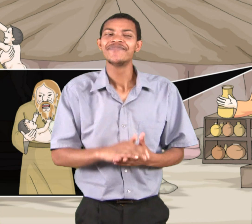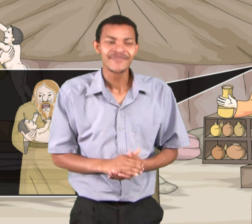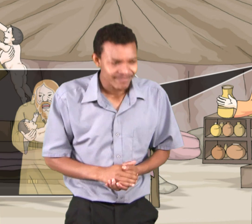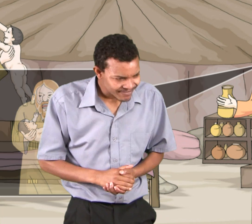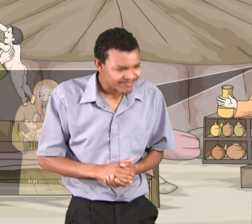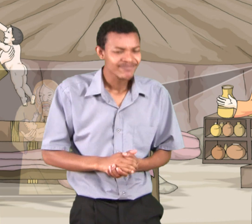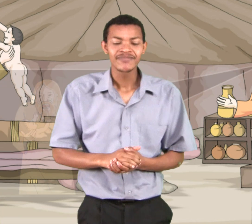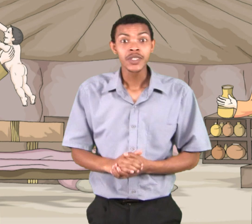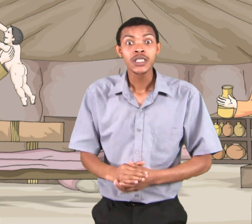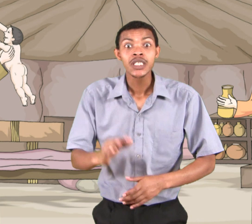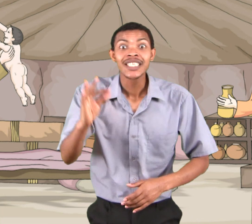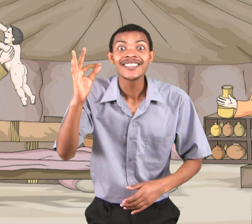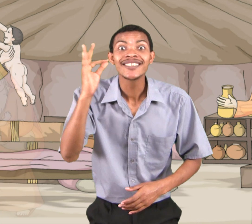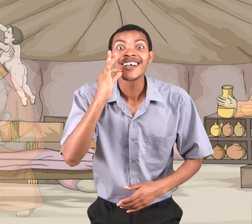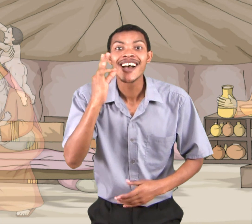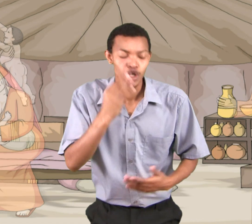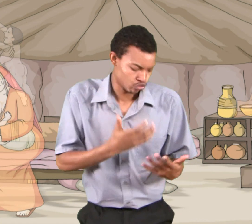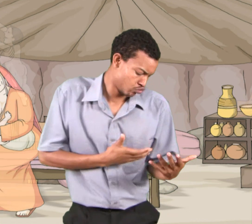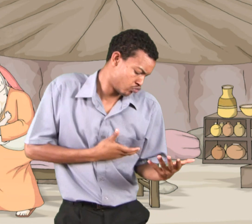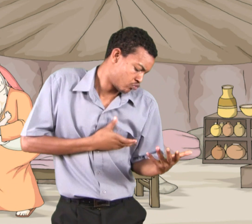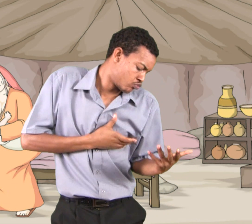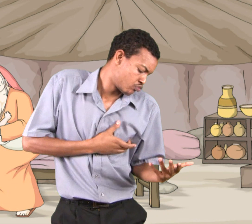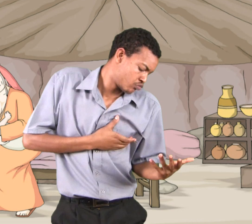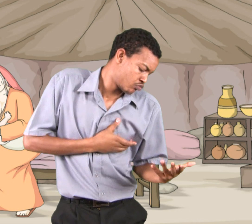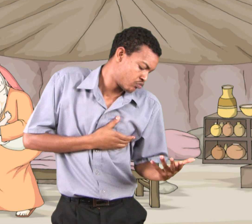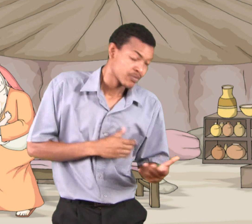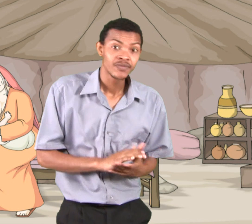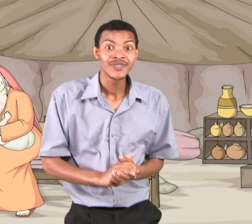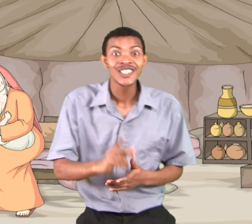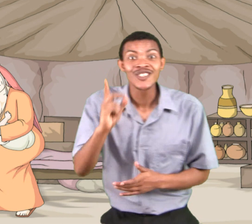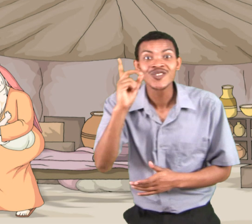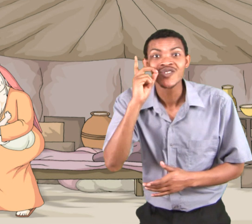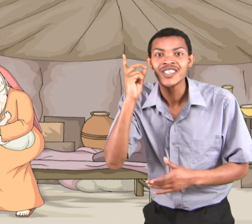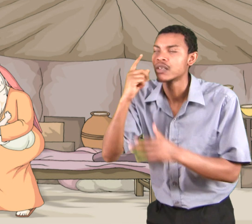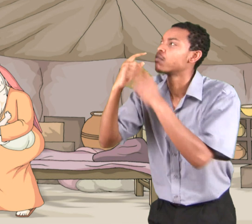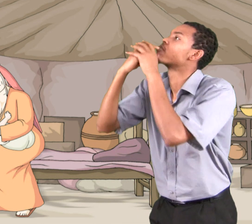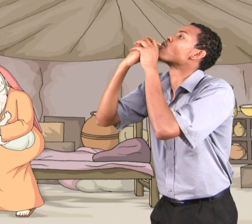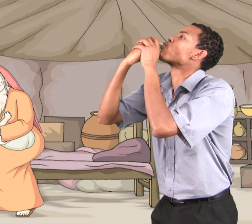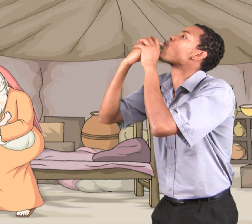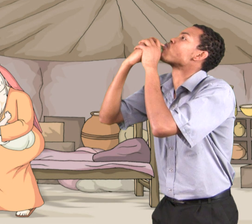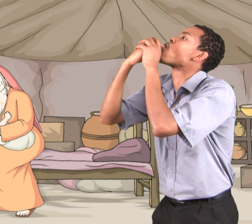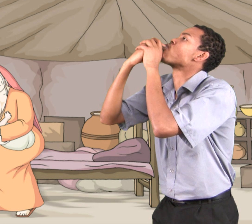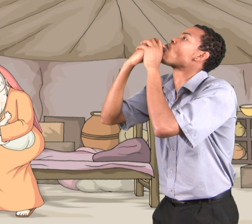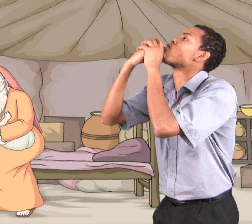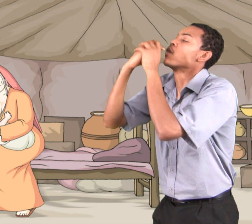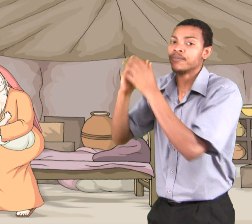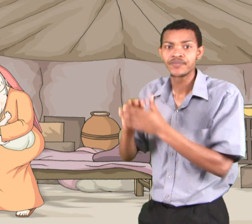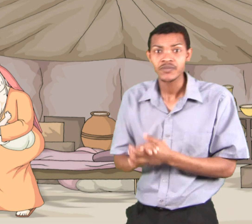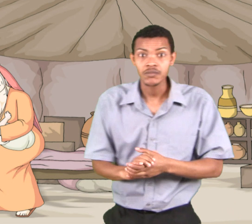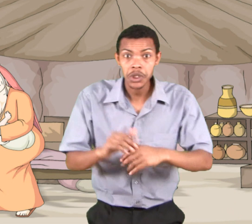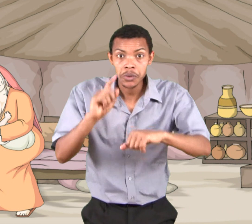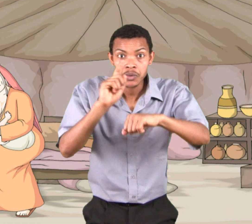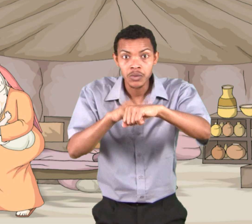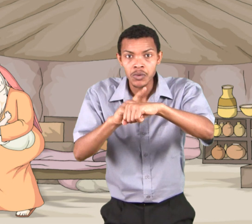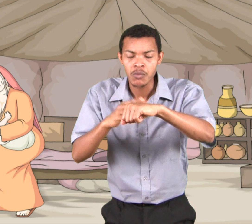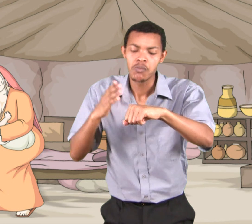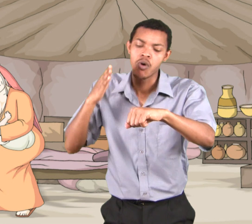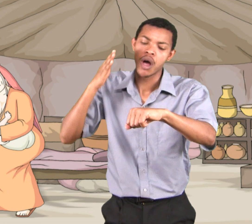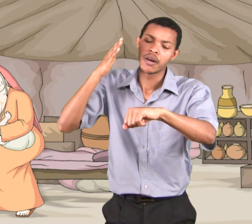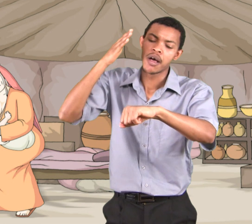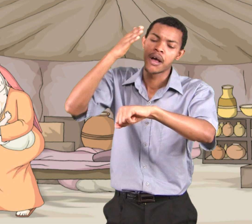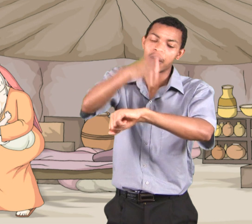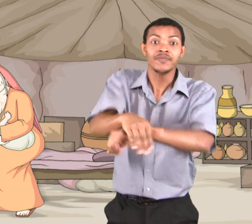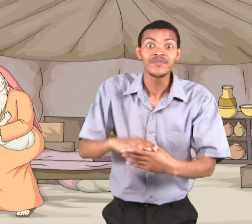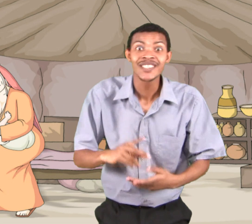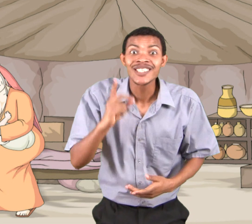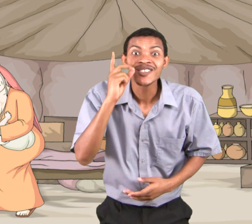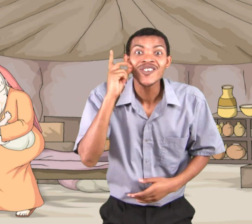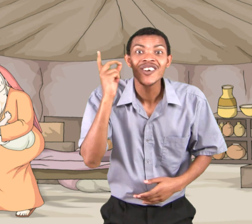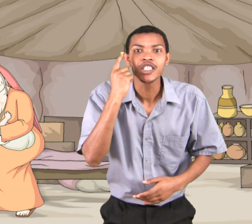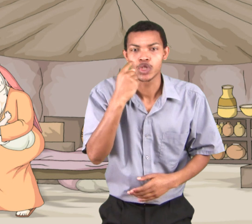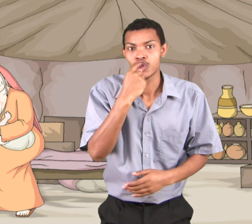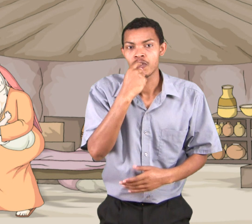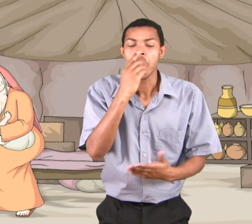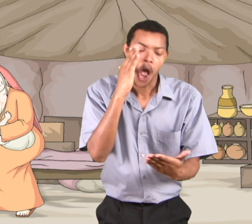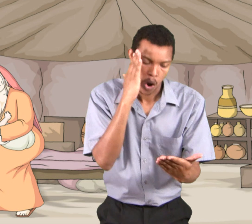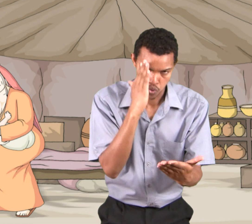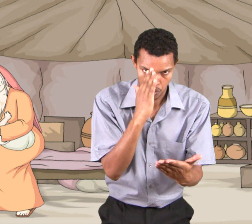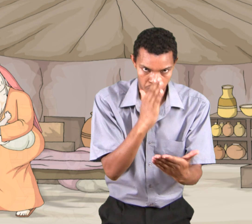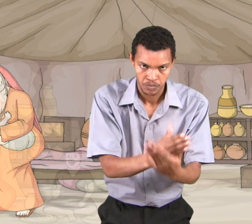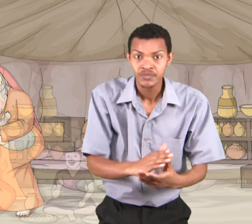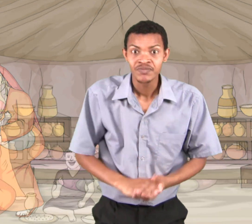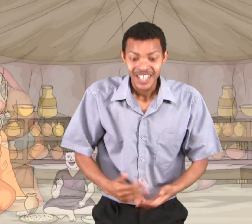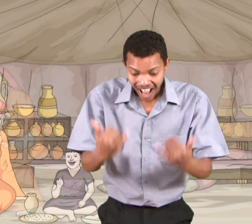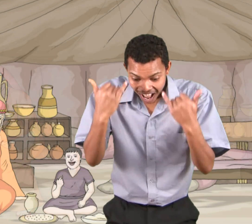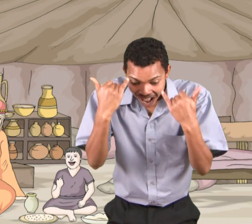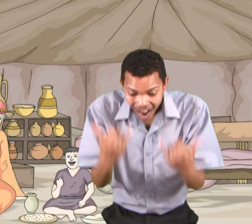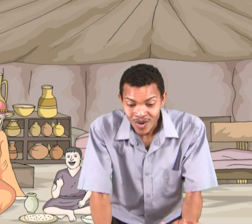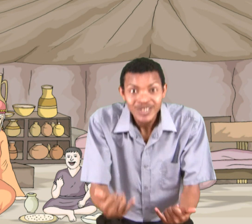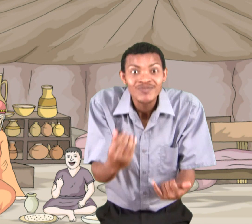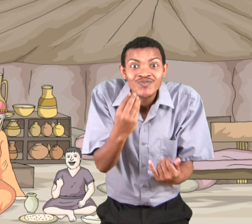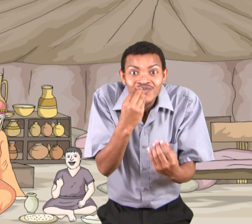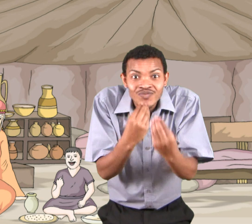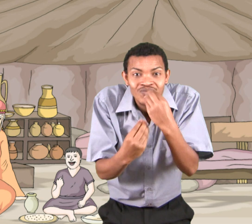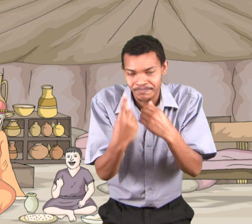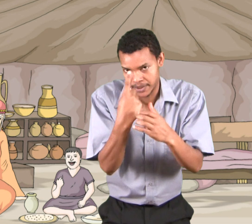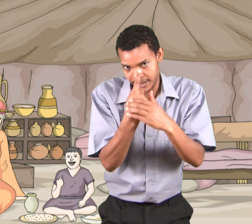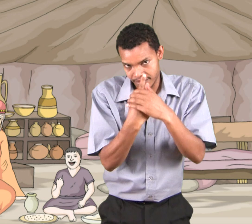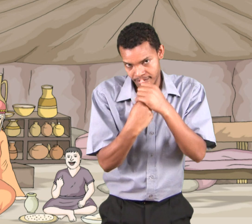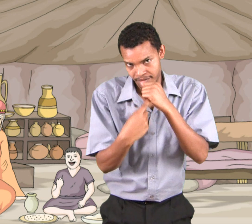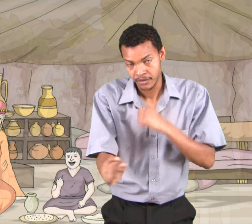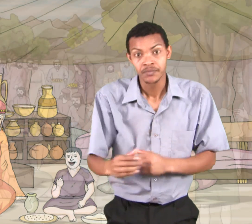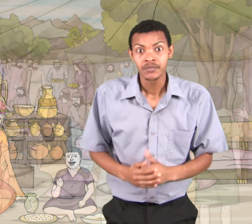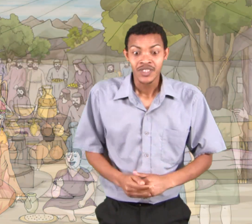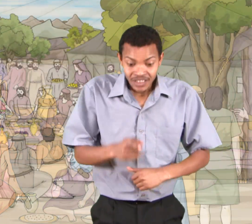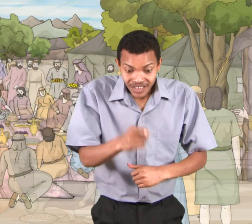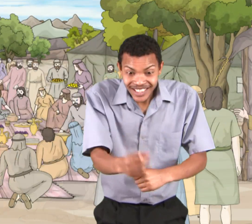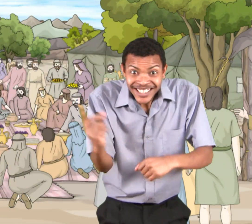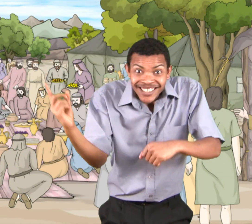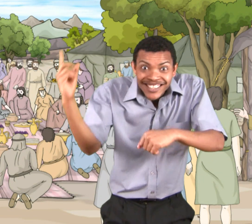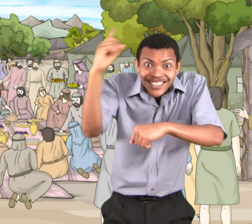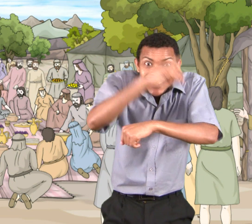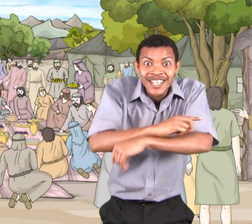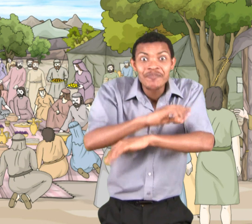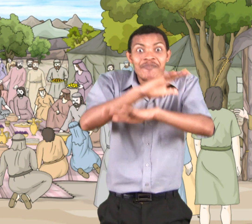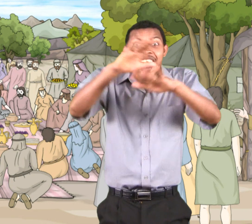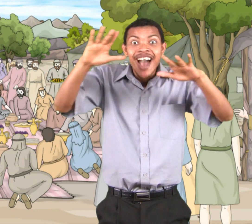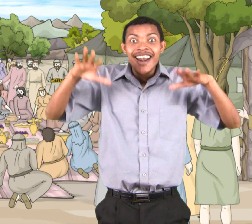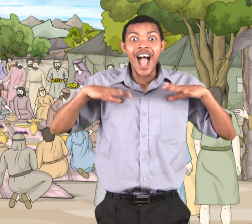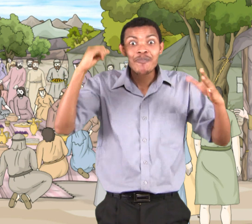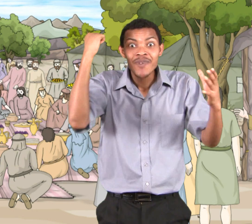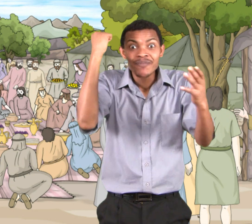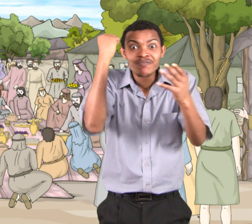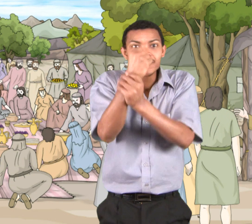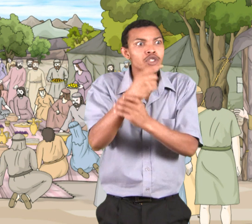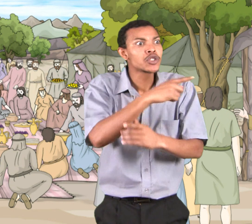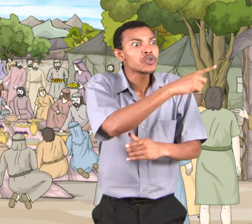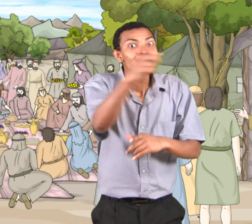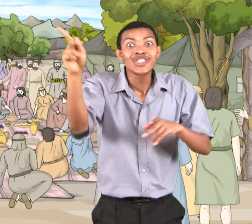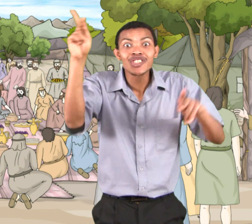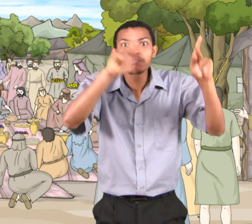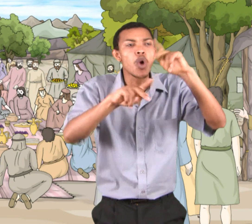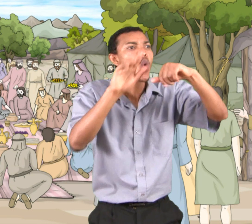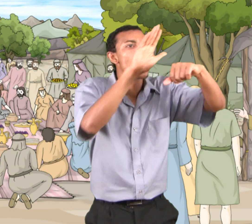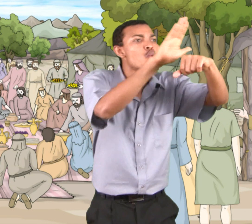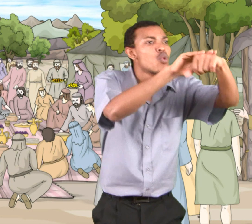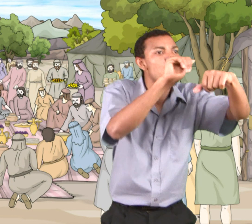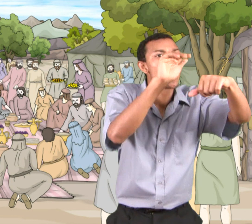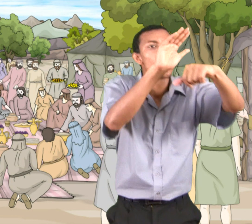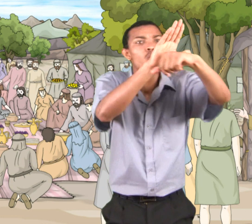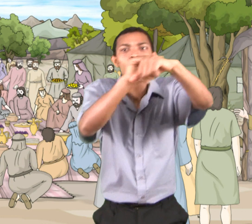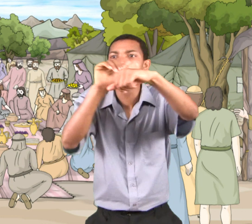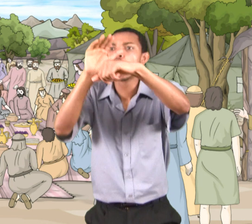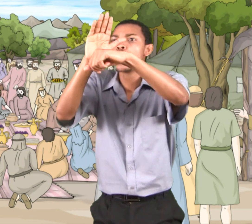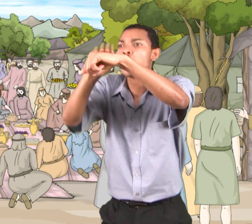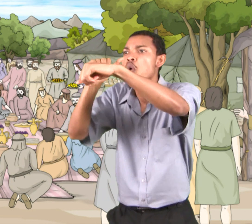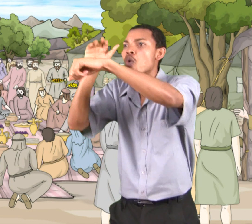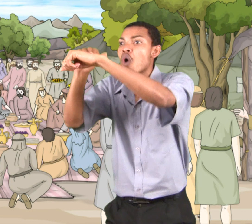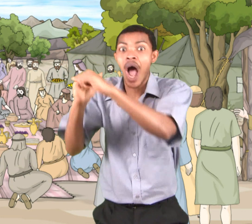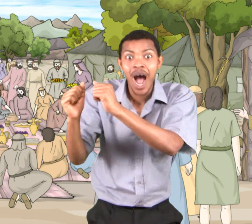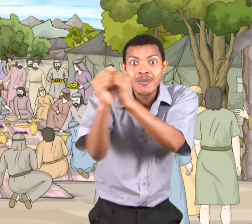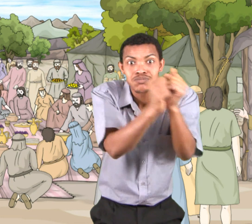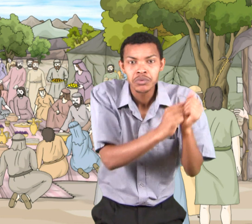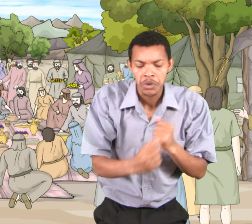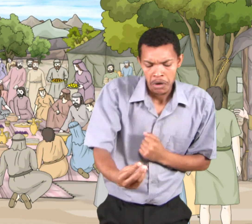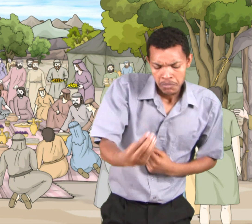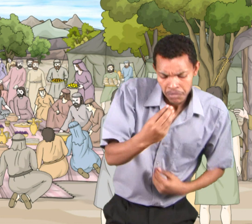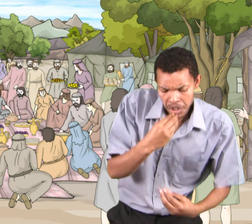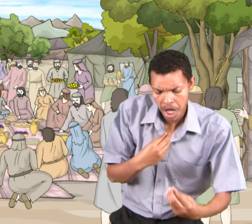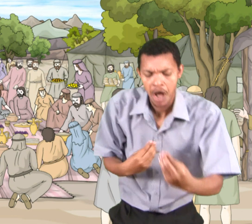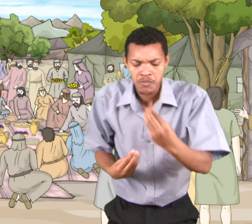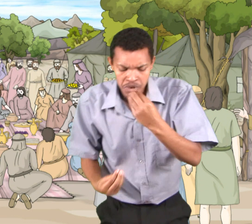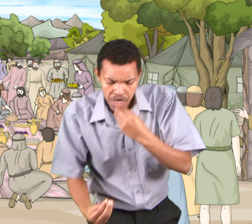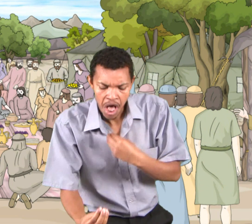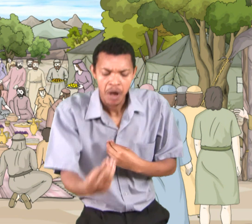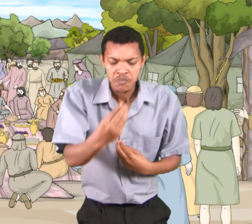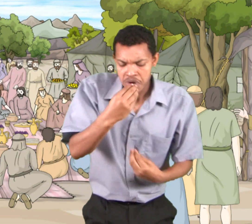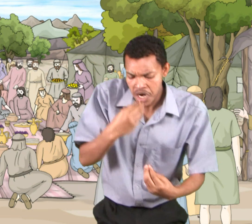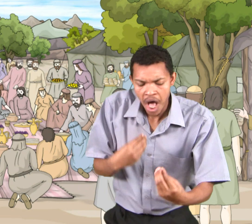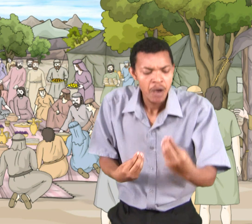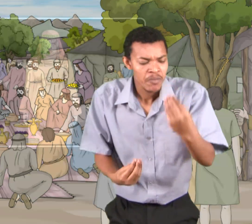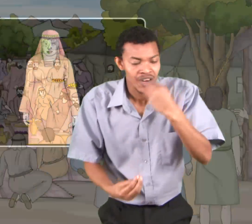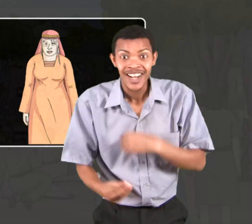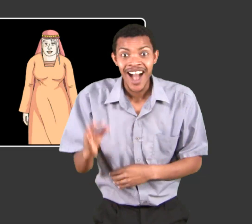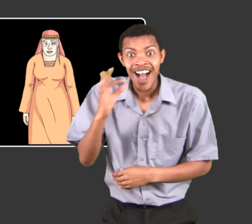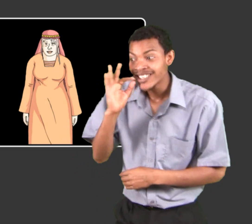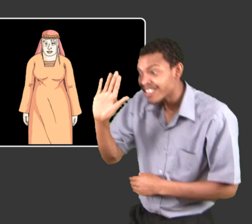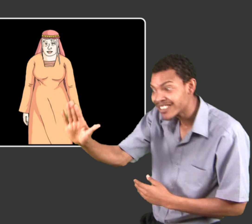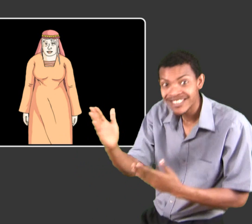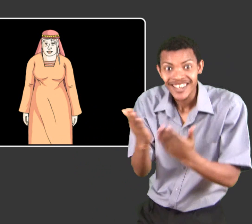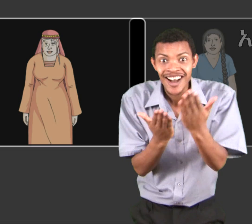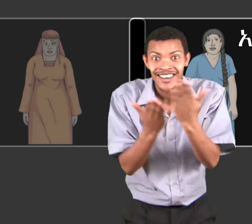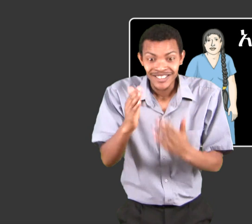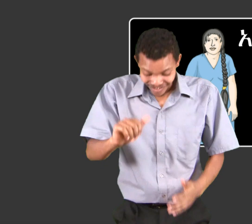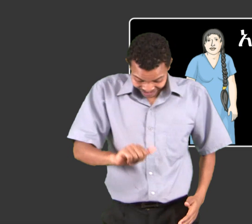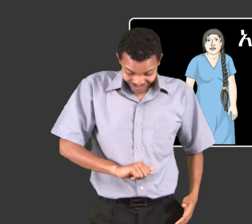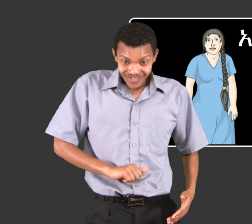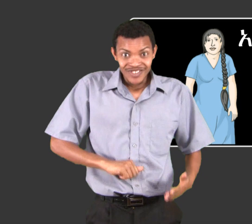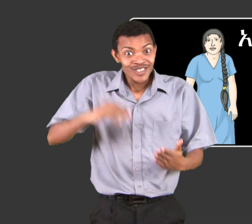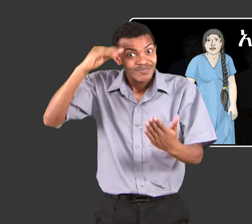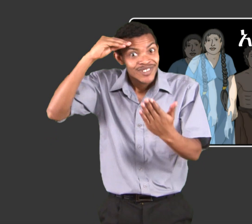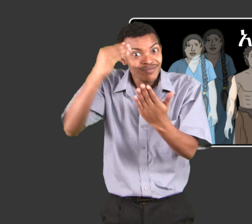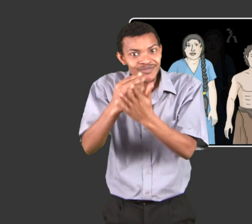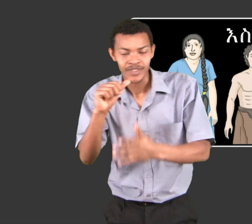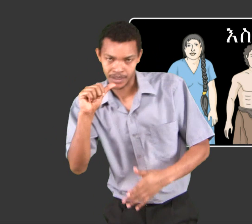So the child grew and was weaned, and Abraham held a great feast on the day Isaac was weaned.